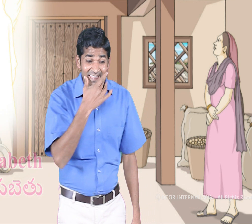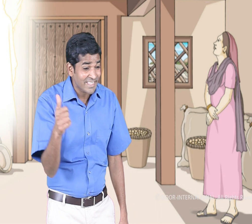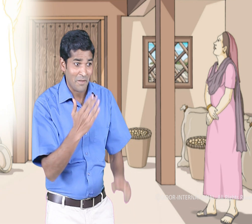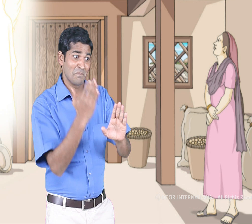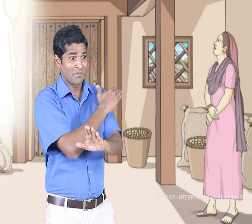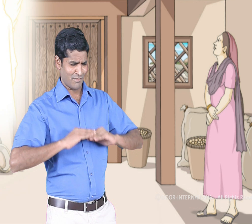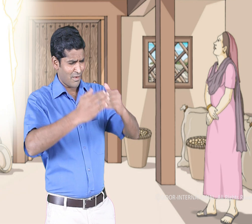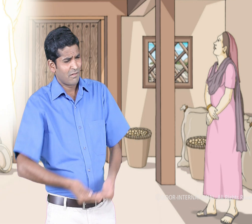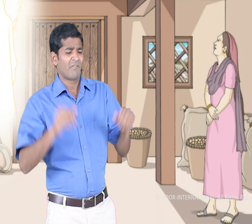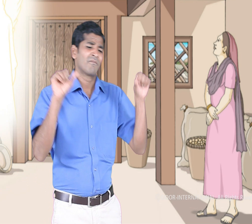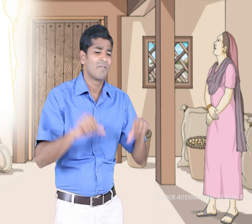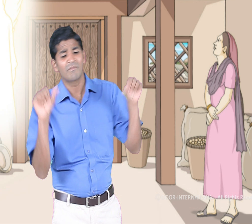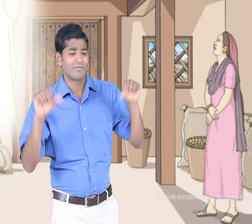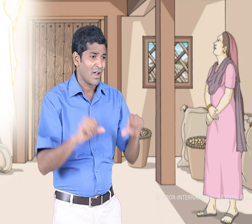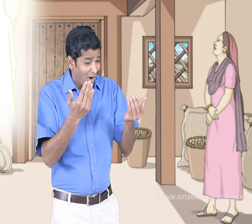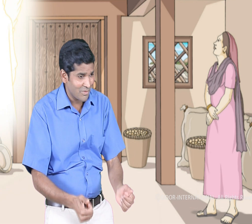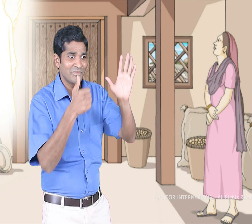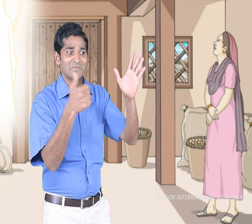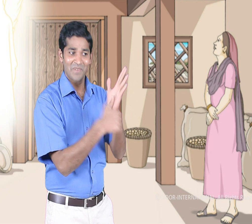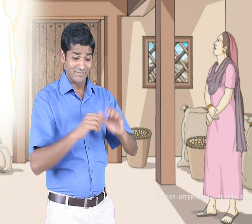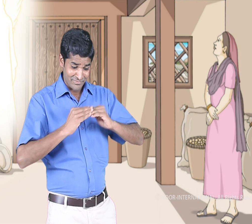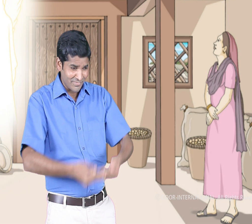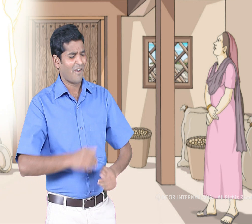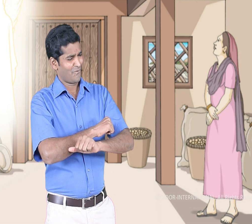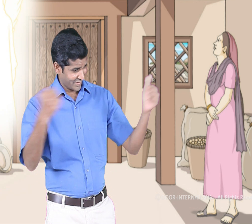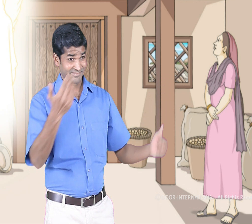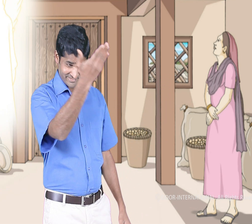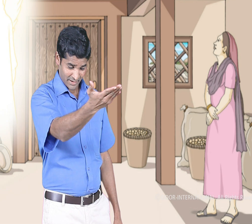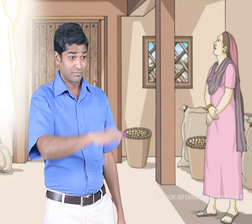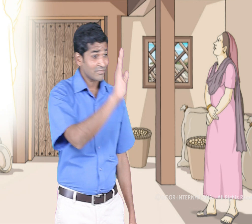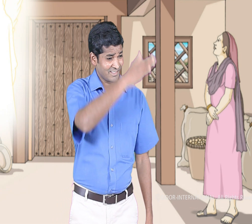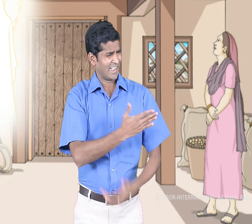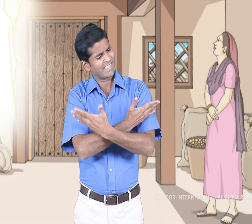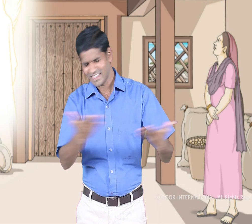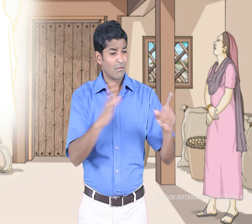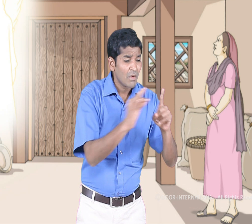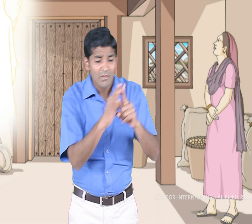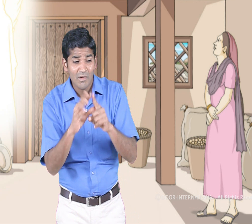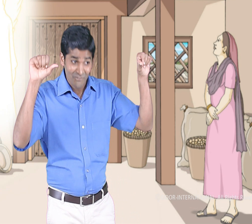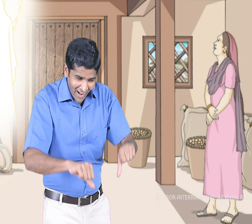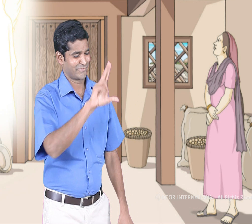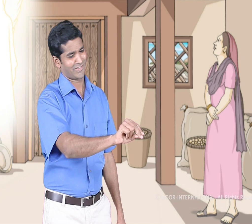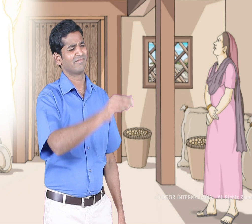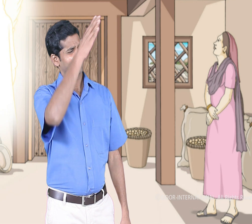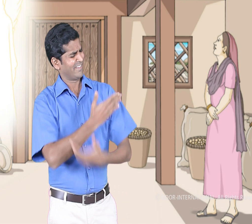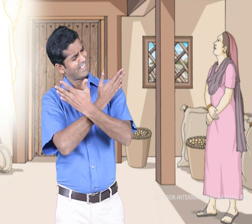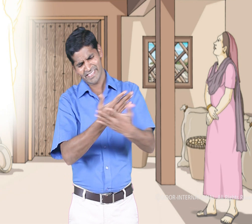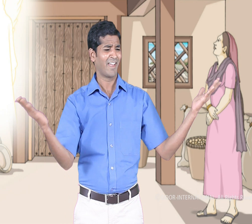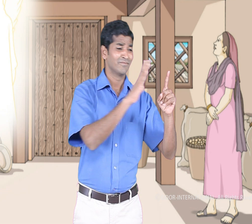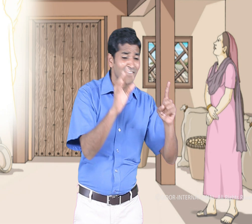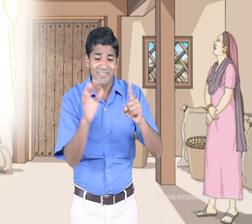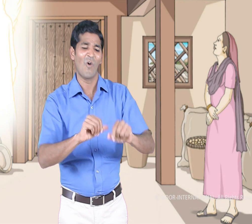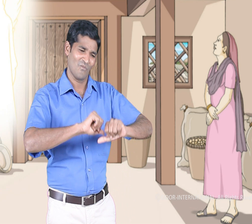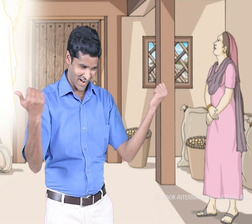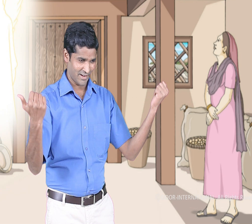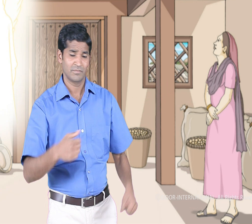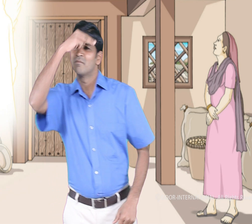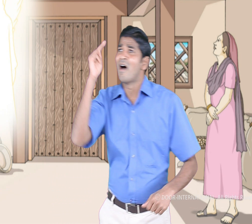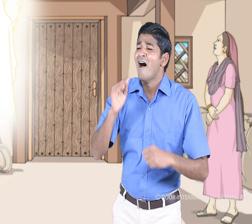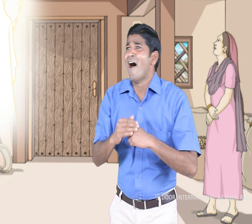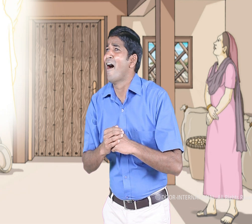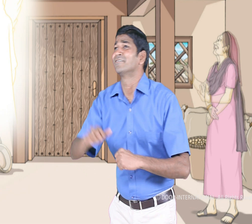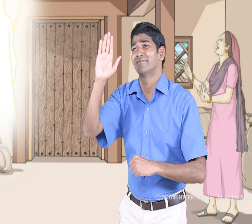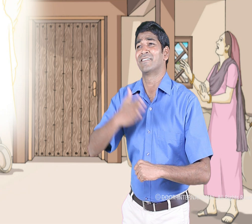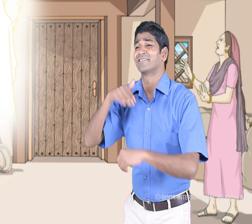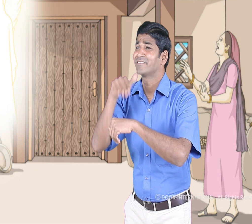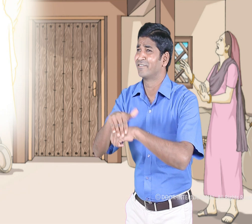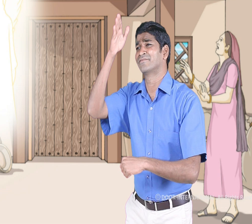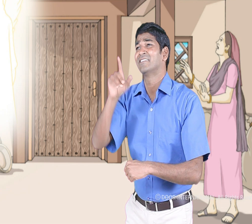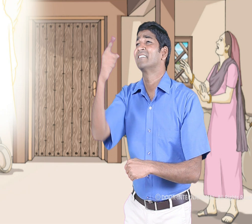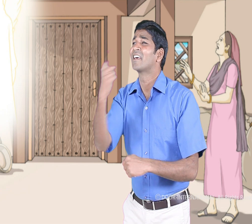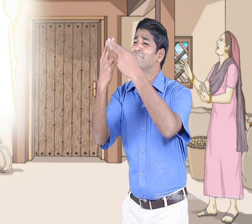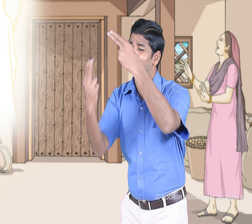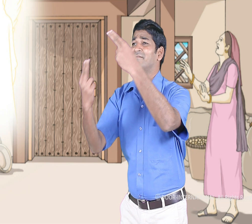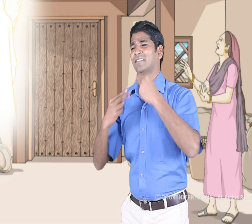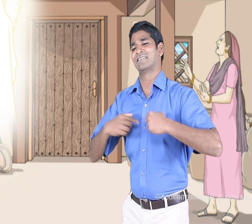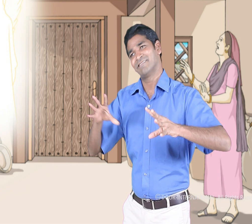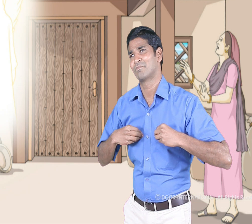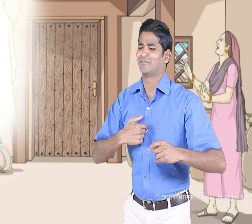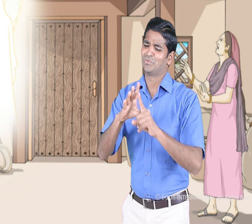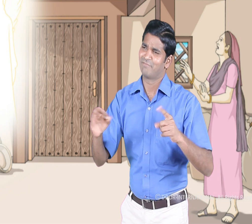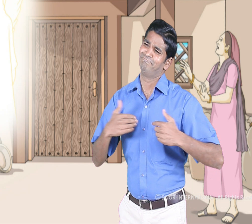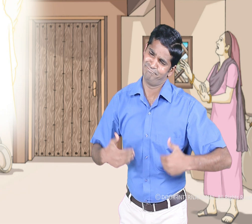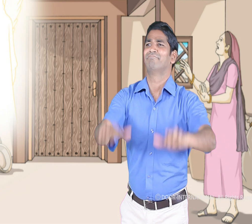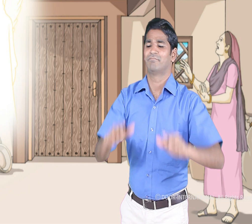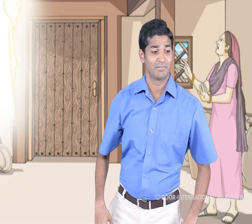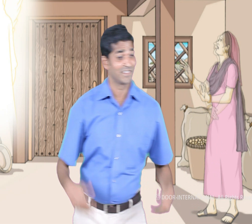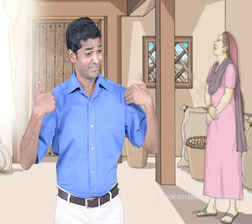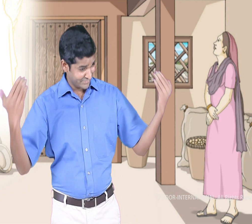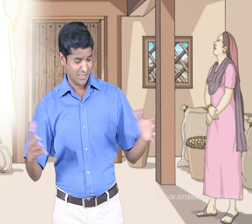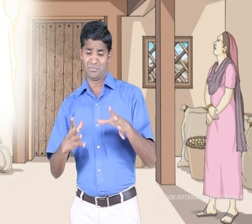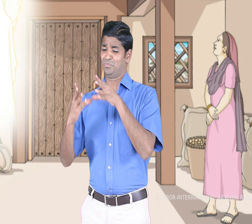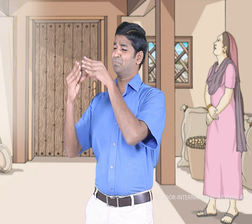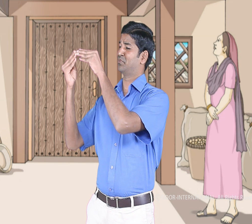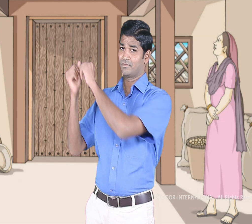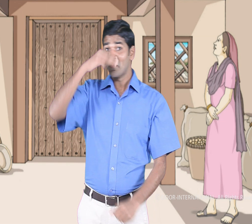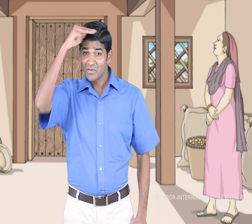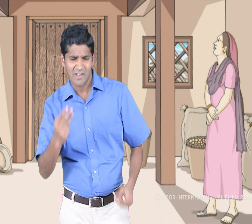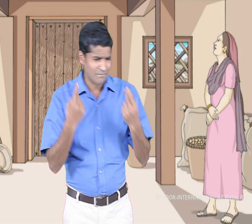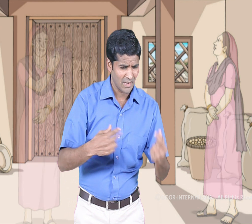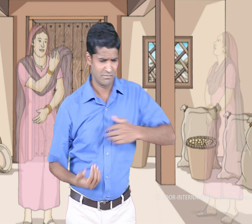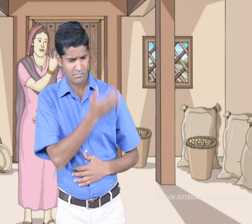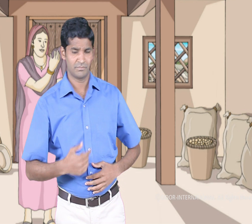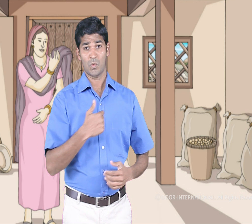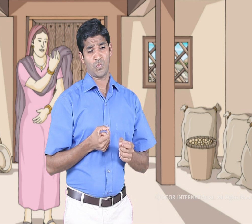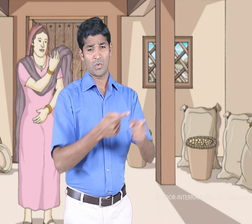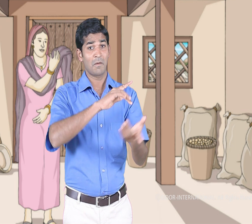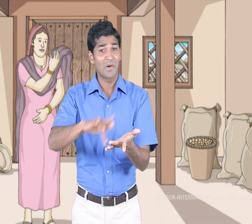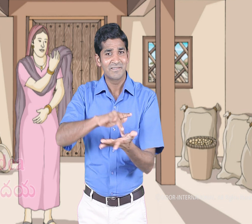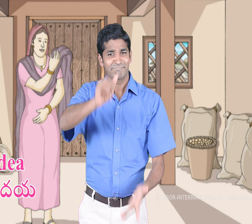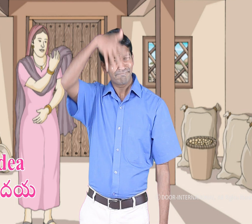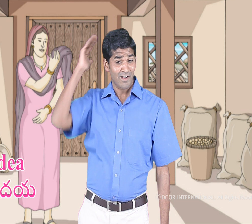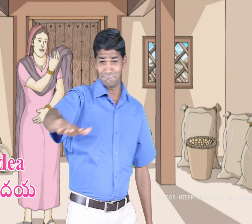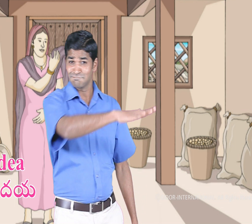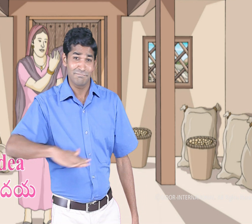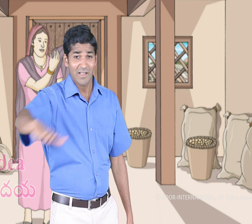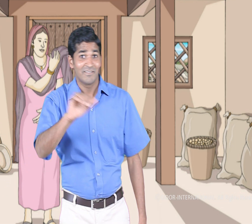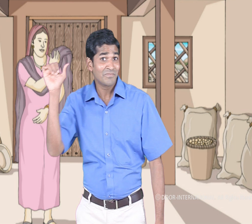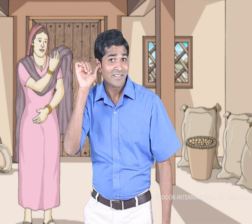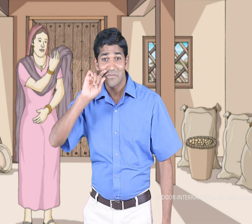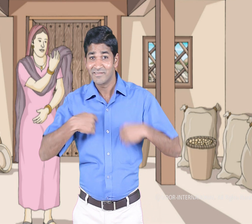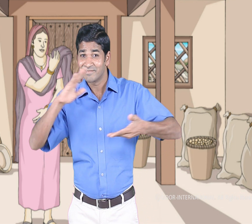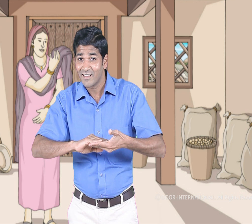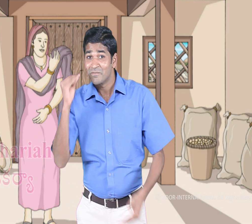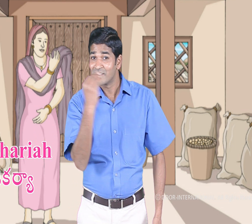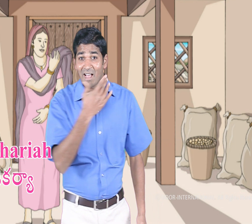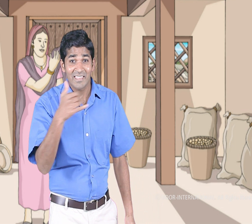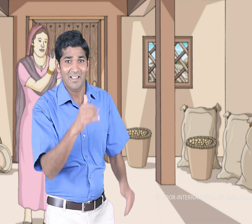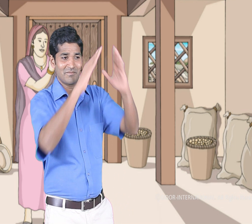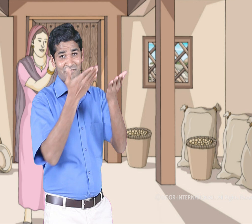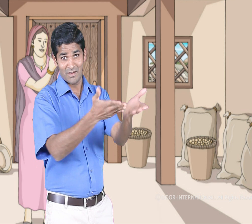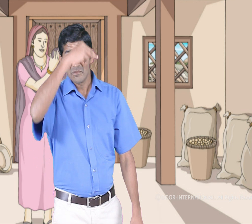Look, even Elizabeth your relative has conceived a son in her old age, and she who was called barren is in her sixth month. For no word from God will ever fail.” “I am the Lord’s servant,” Mary answered. “May it happen to me according to your word.” Then the angel left her. In those days Mary got ready and hurried to a town in the hill country of Judah, where she entered the home of Zechariah and greeted Elizabeth.